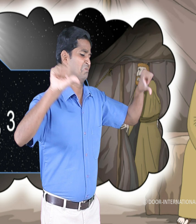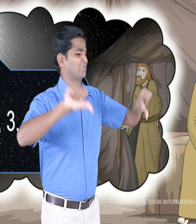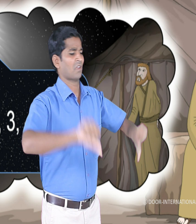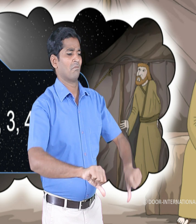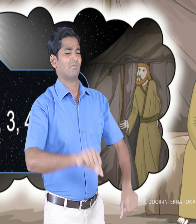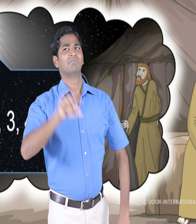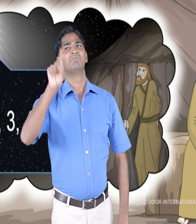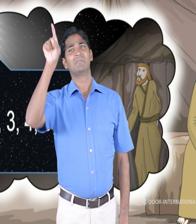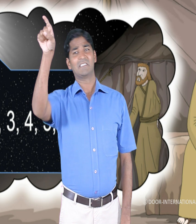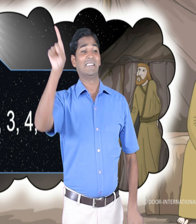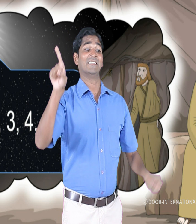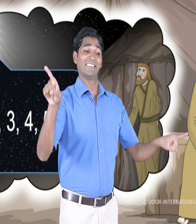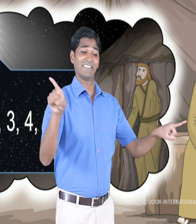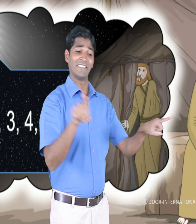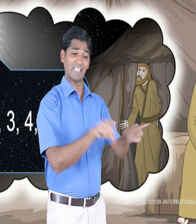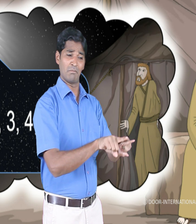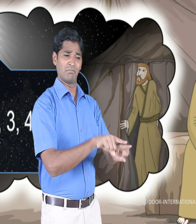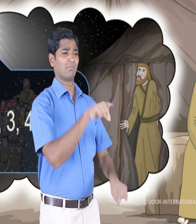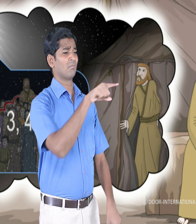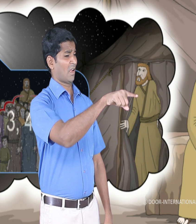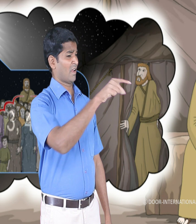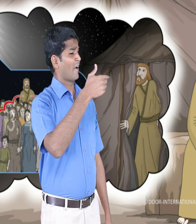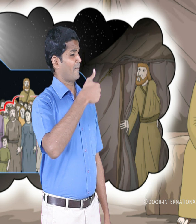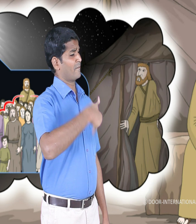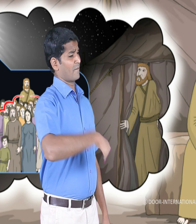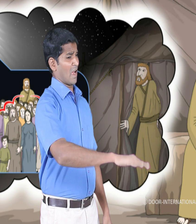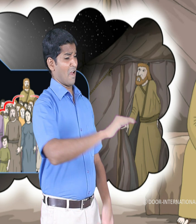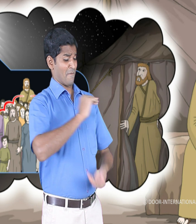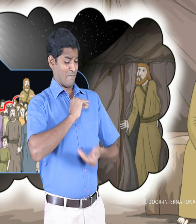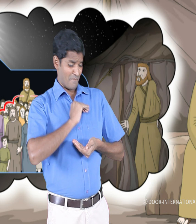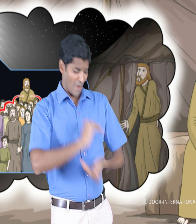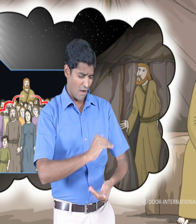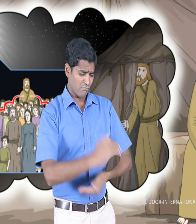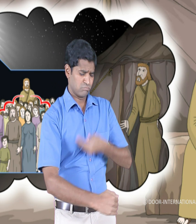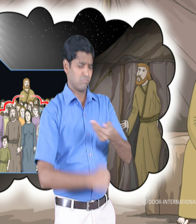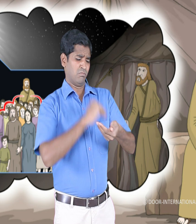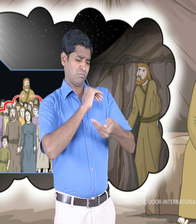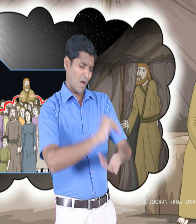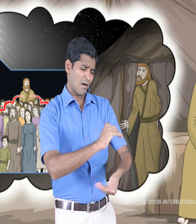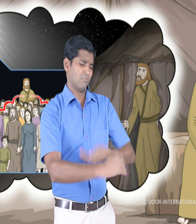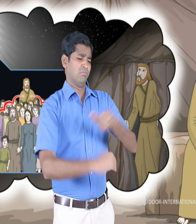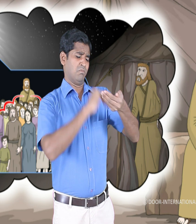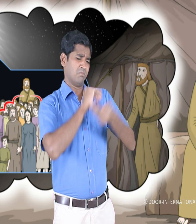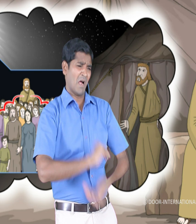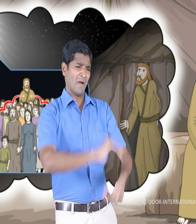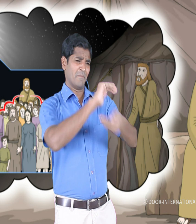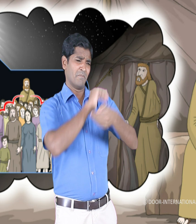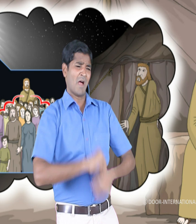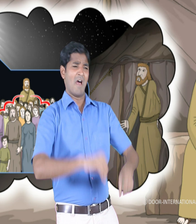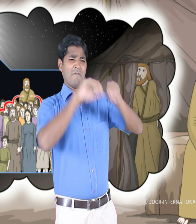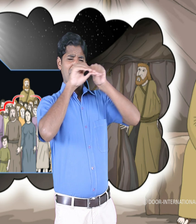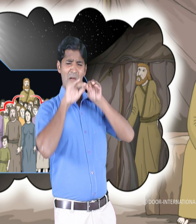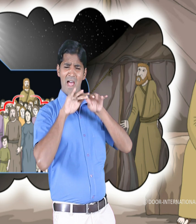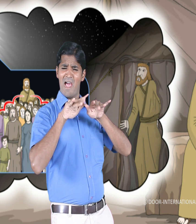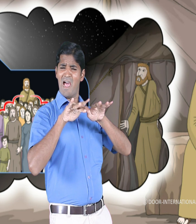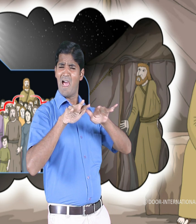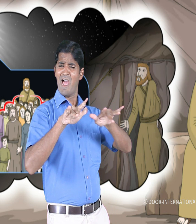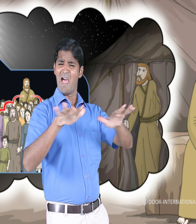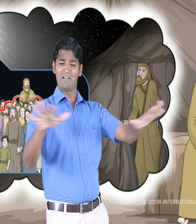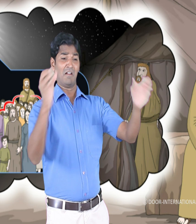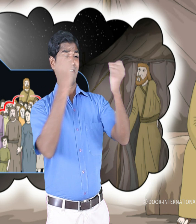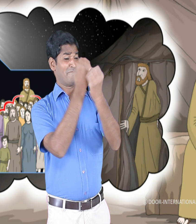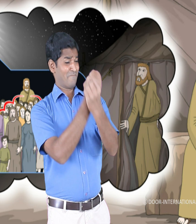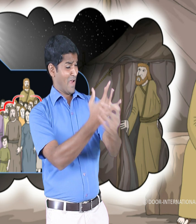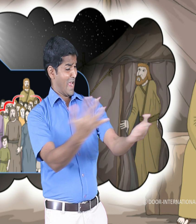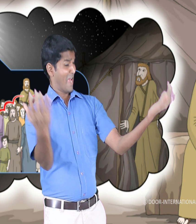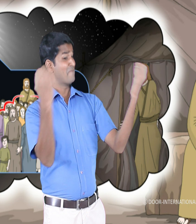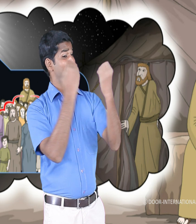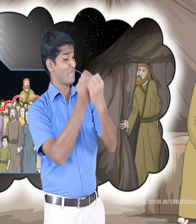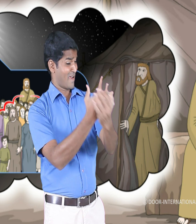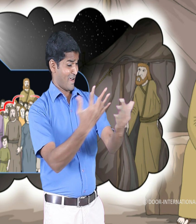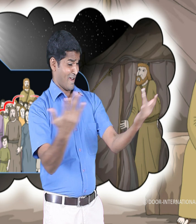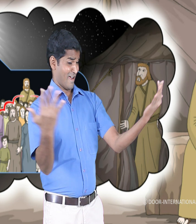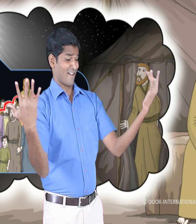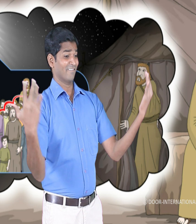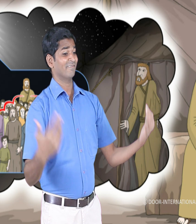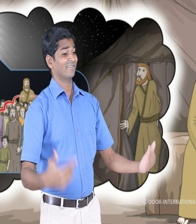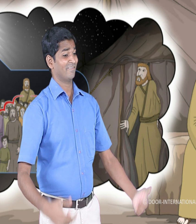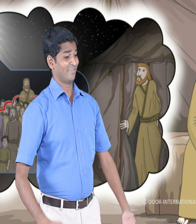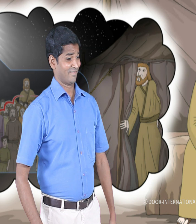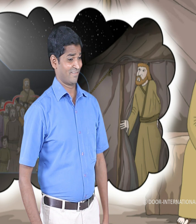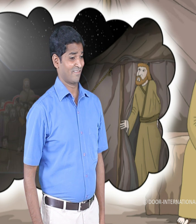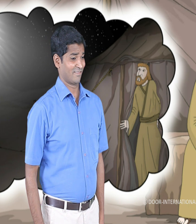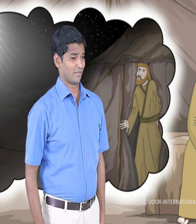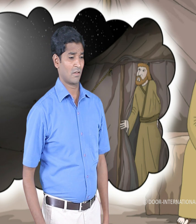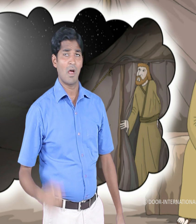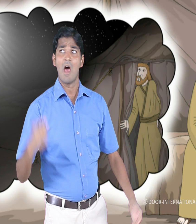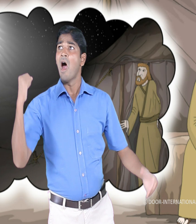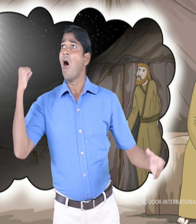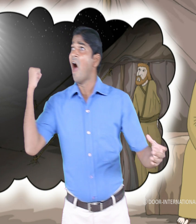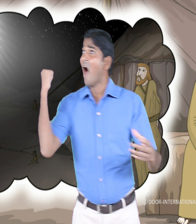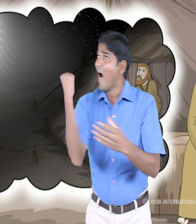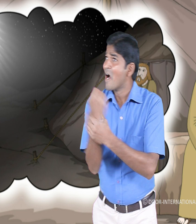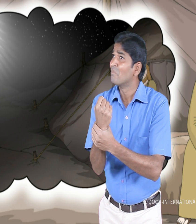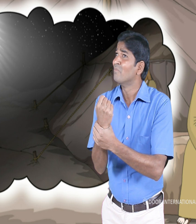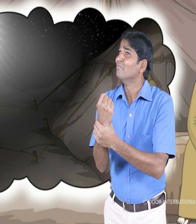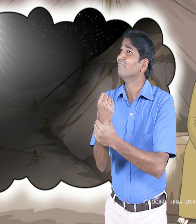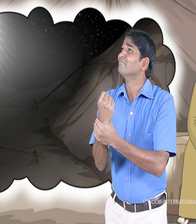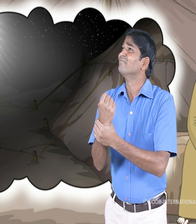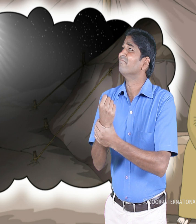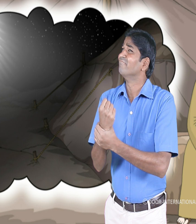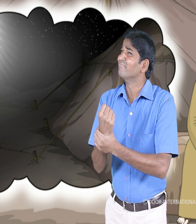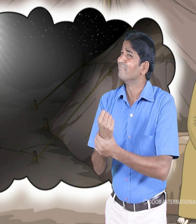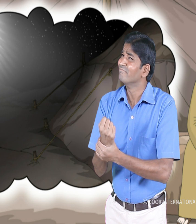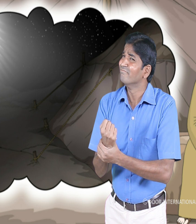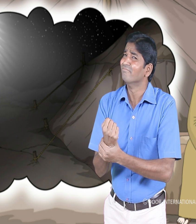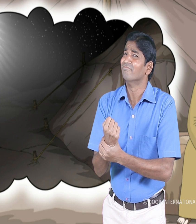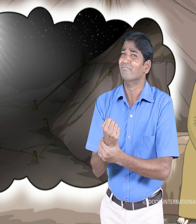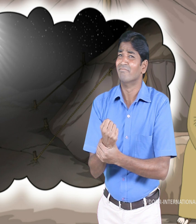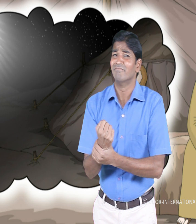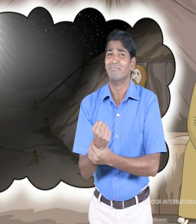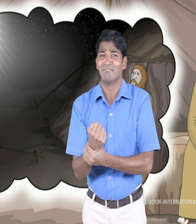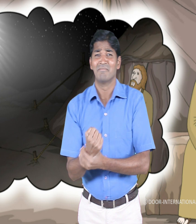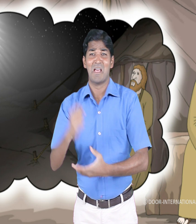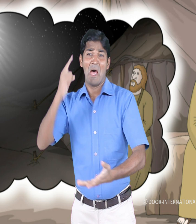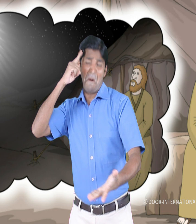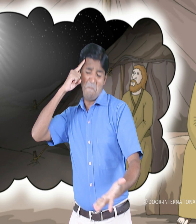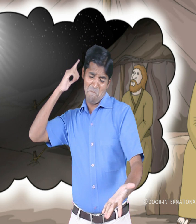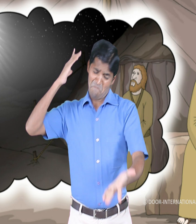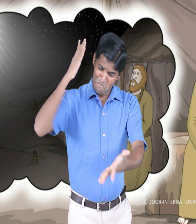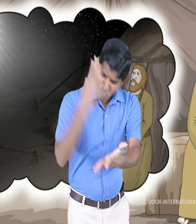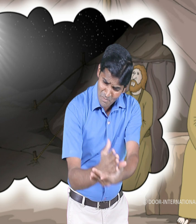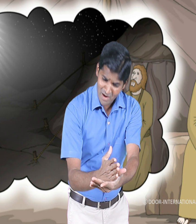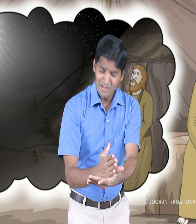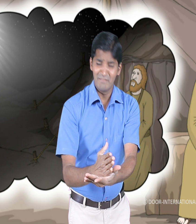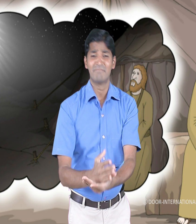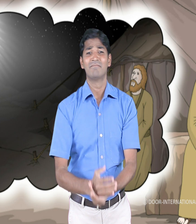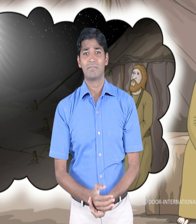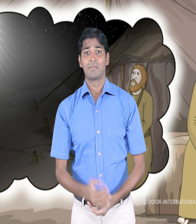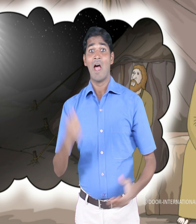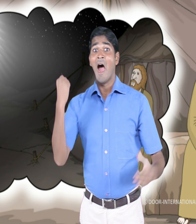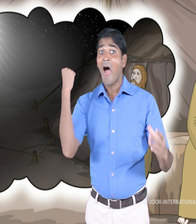Then He told him, “So shall your offspring be.”